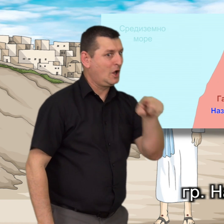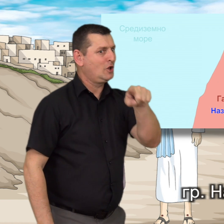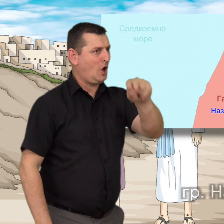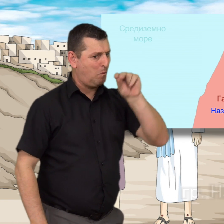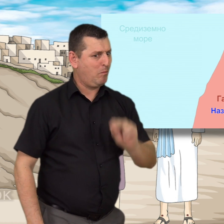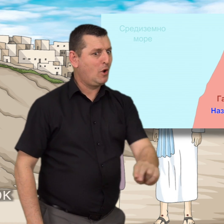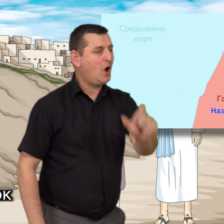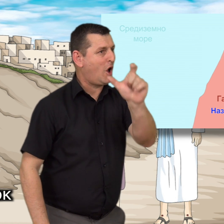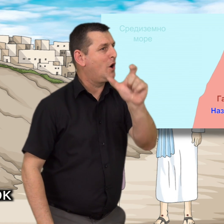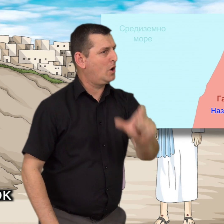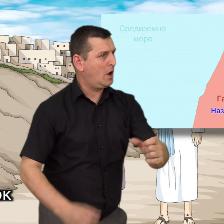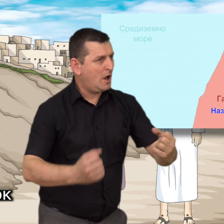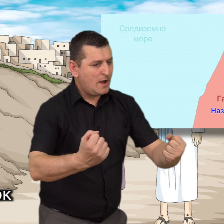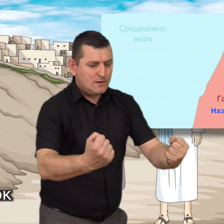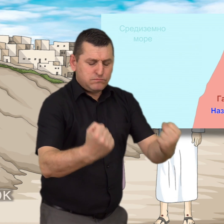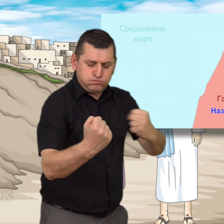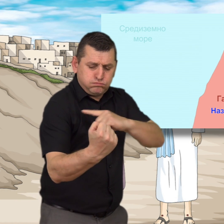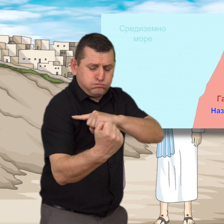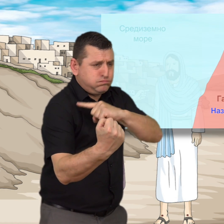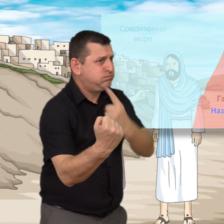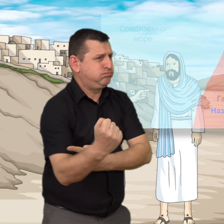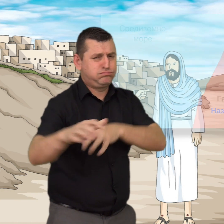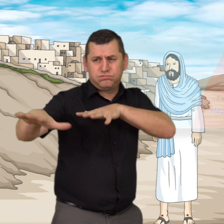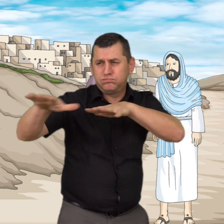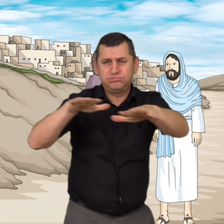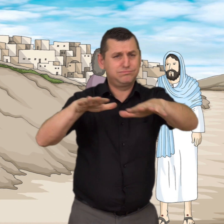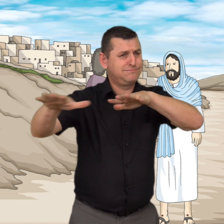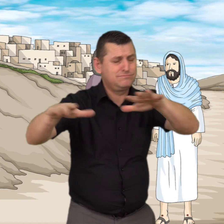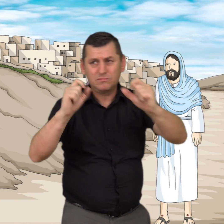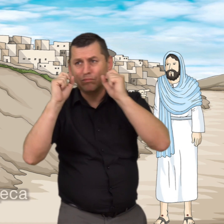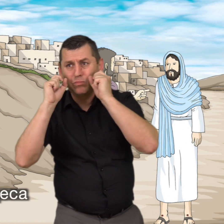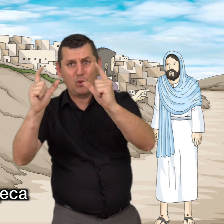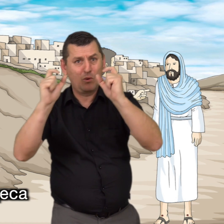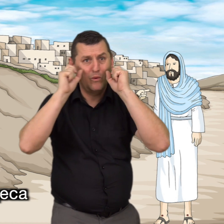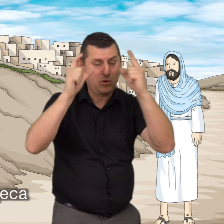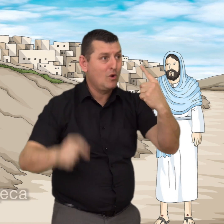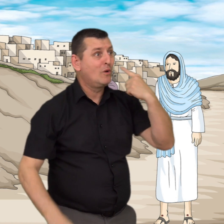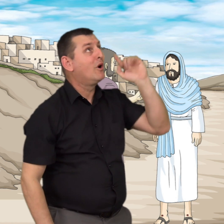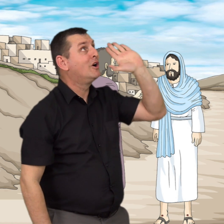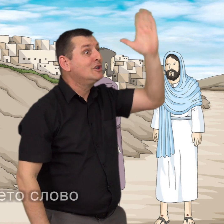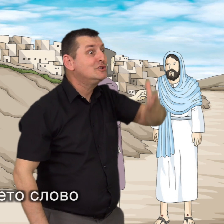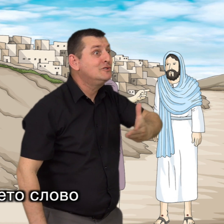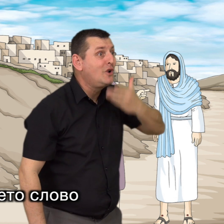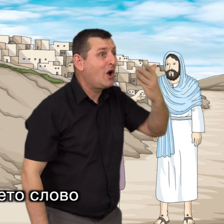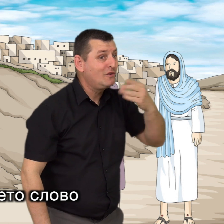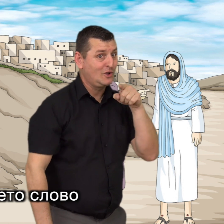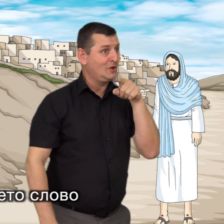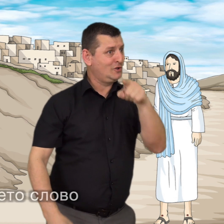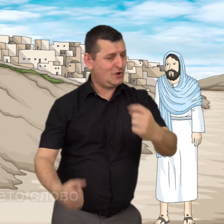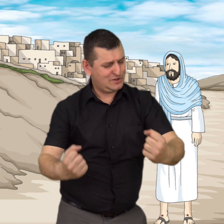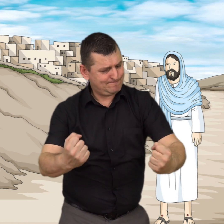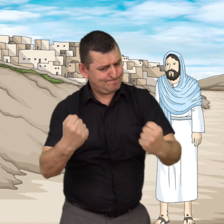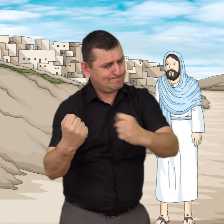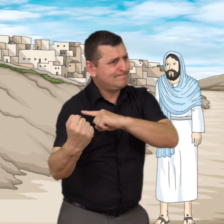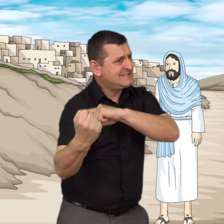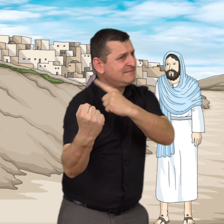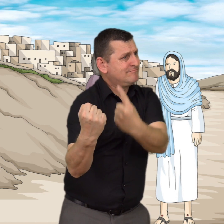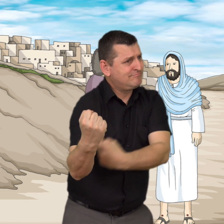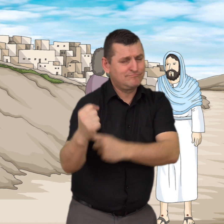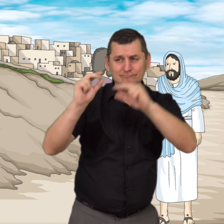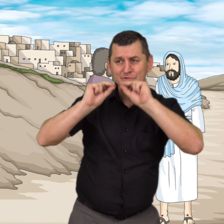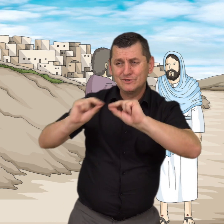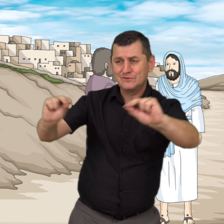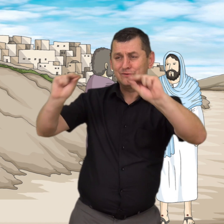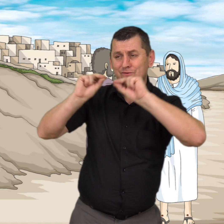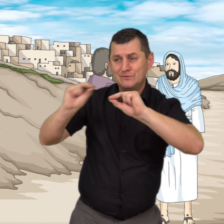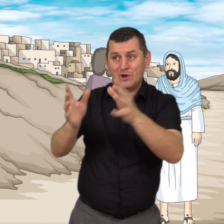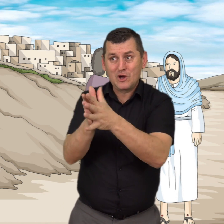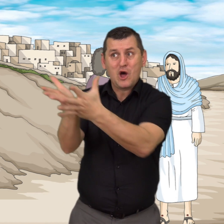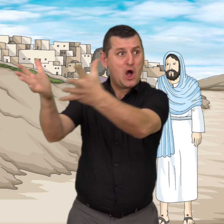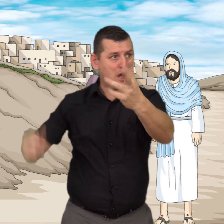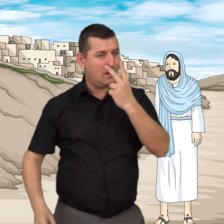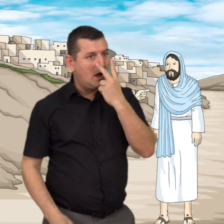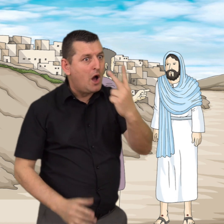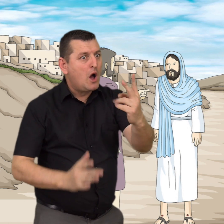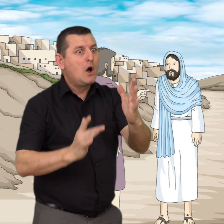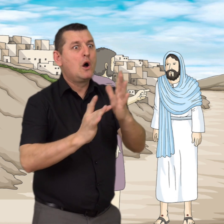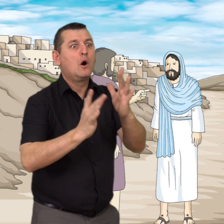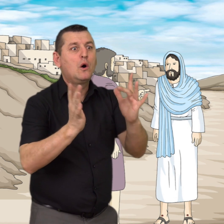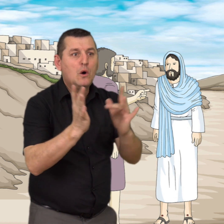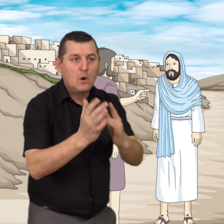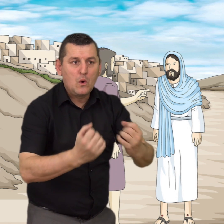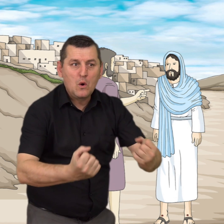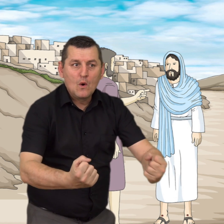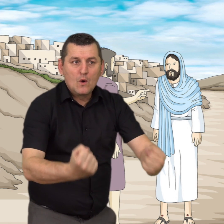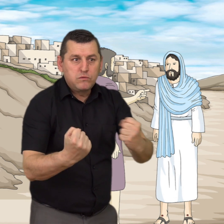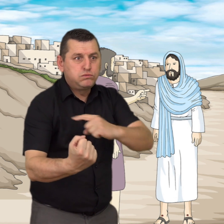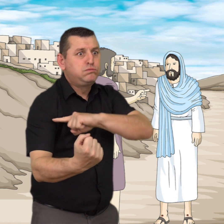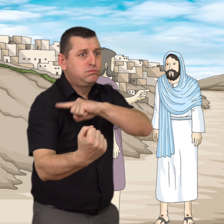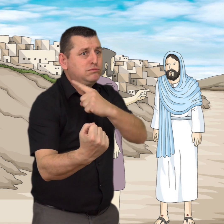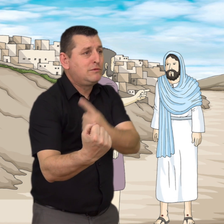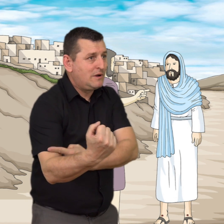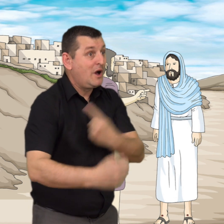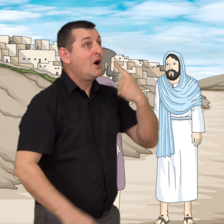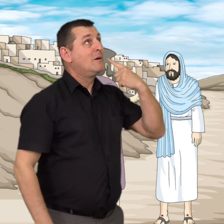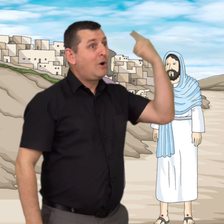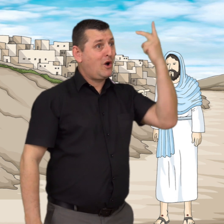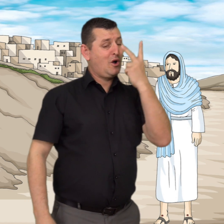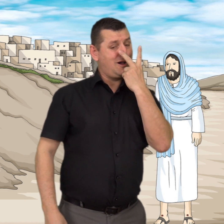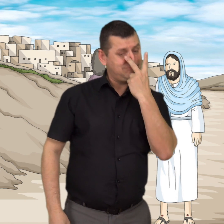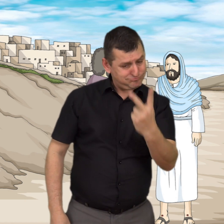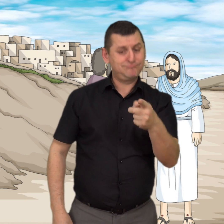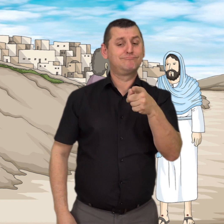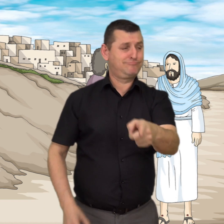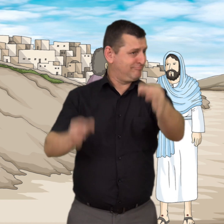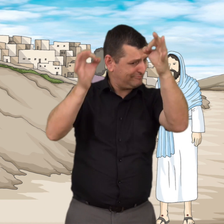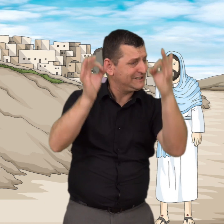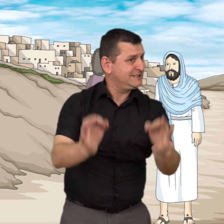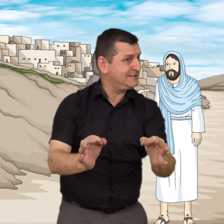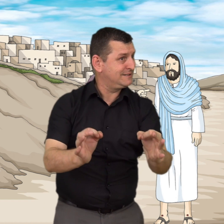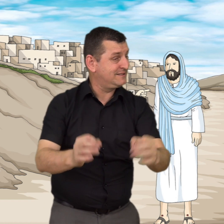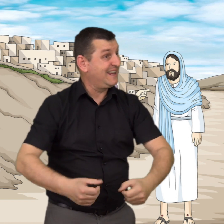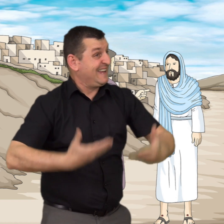“What things?” He asked. “The events involving Jesus of Nazareth,” they answered.